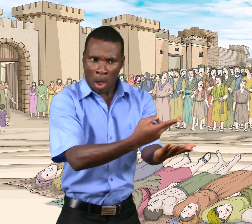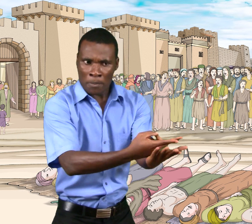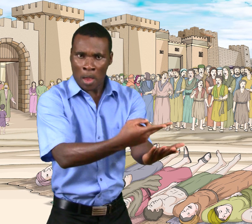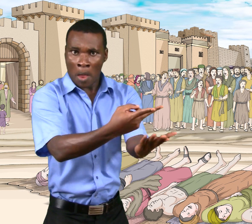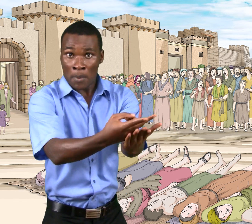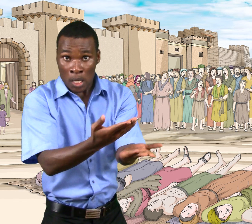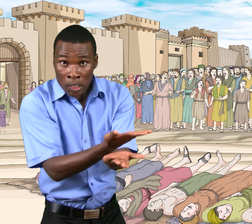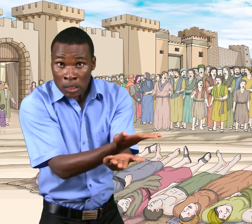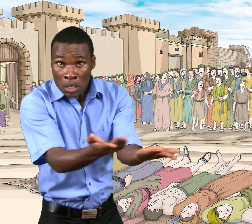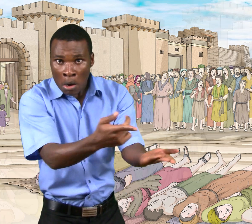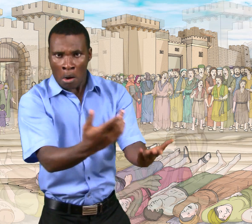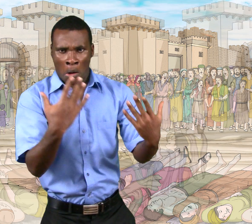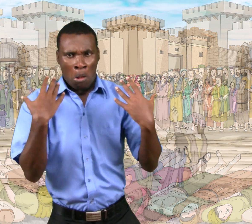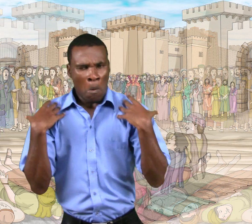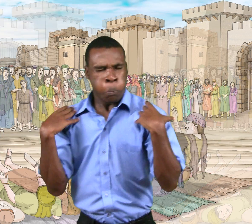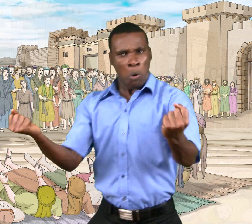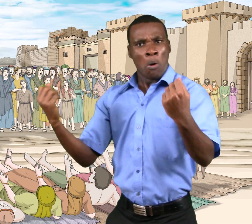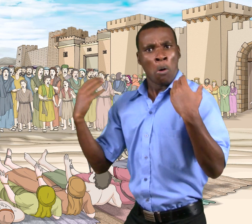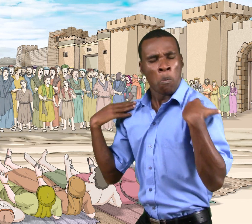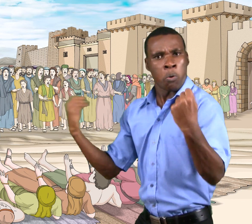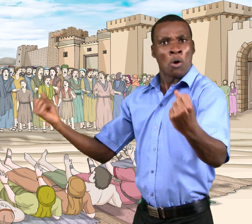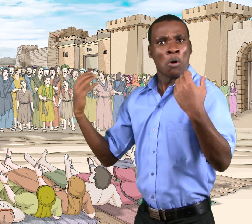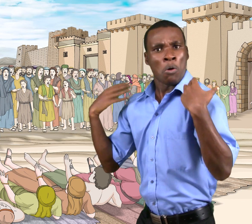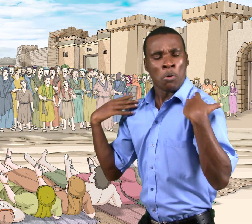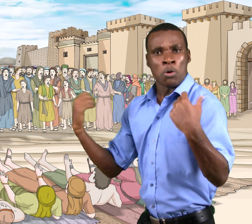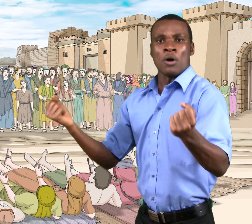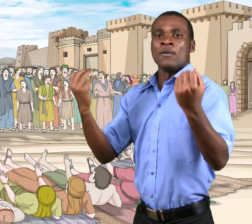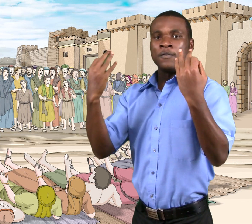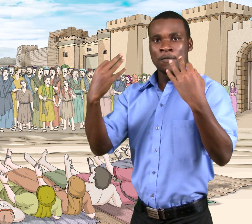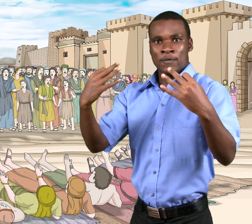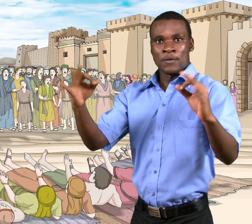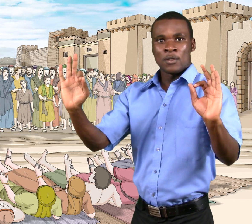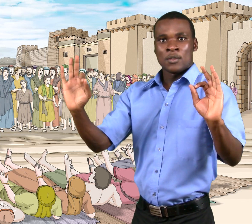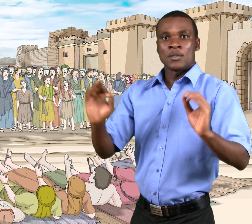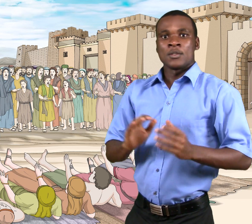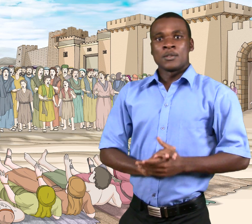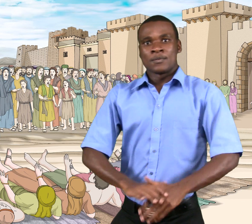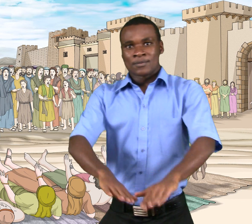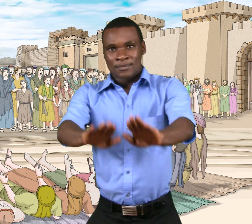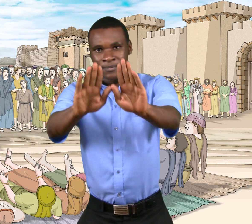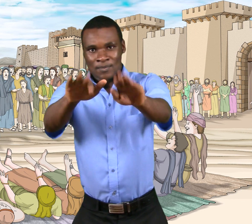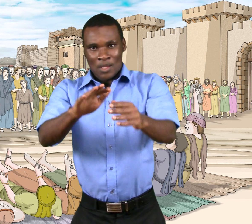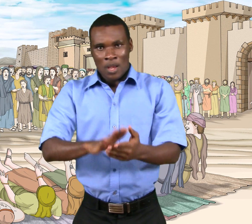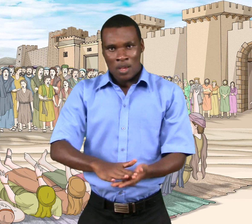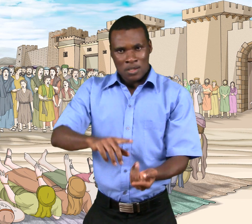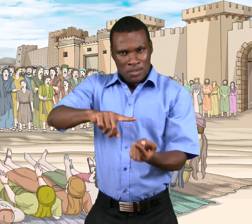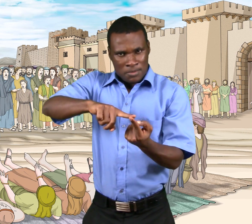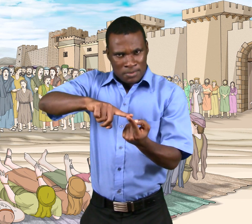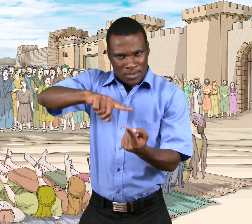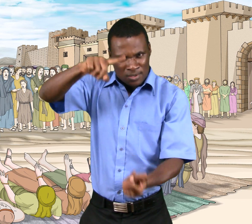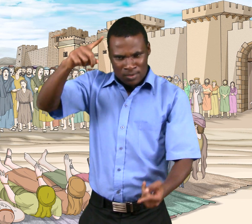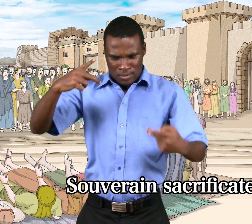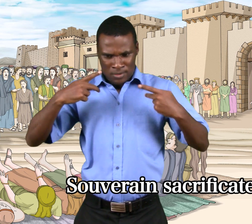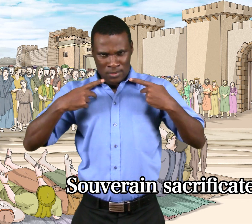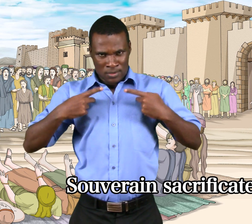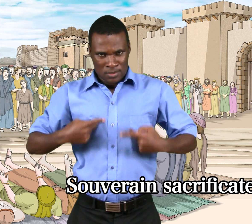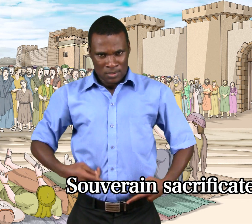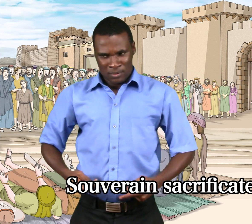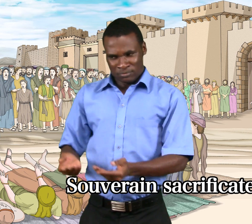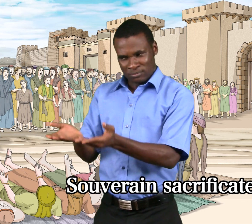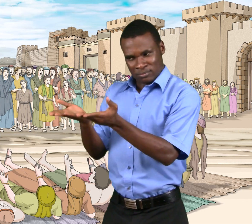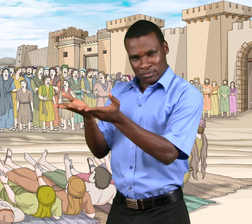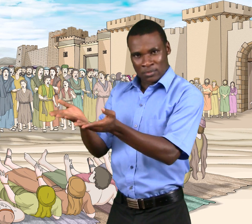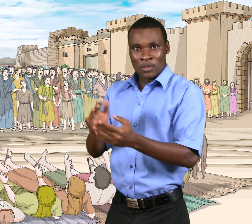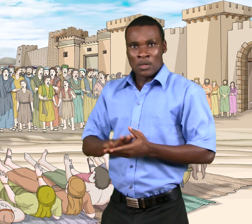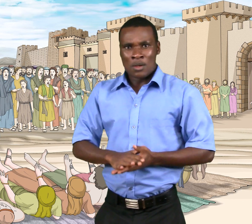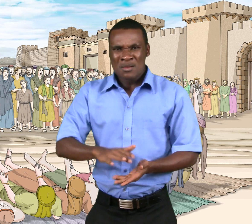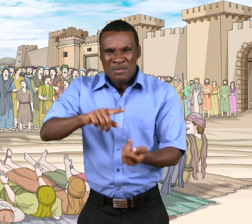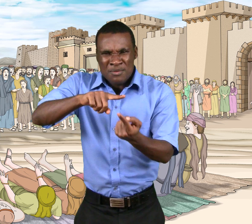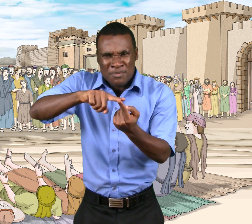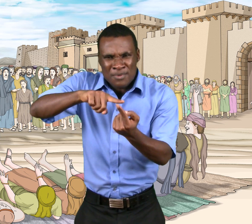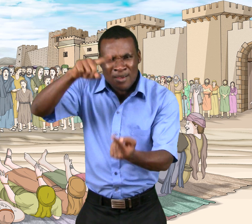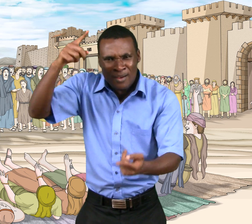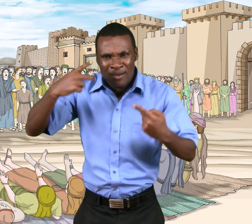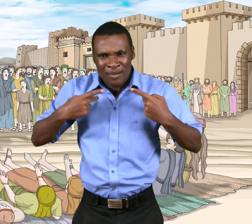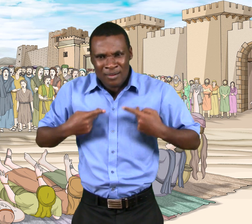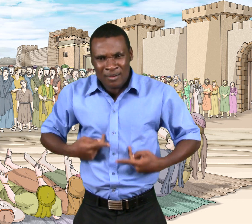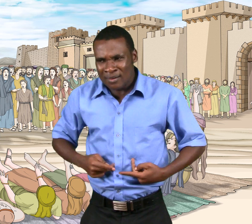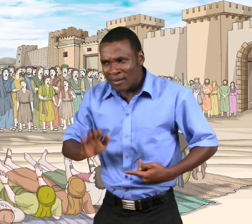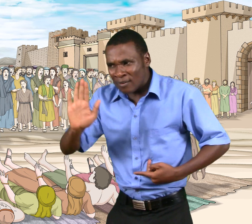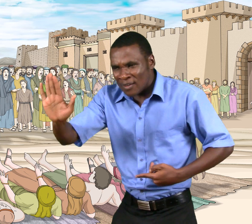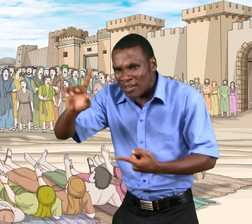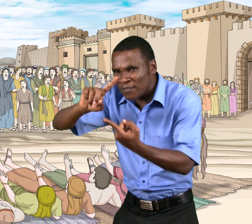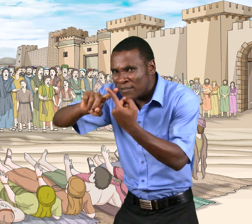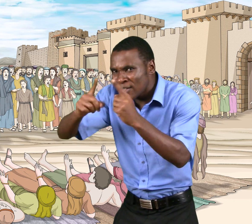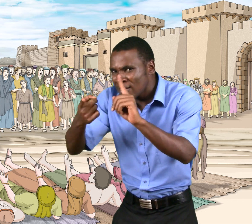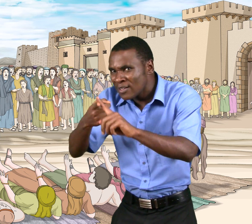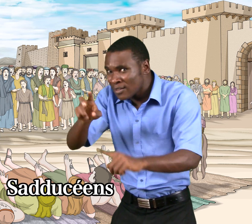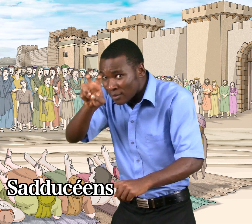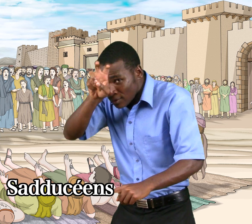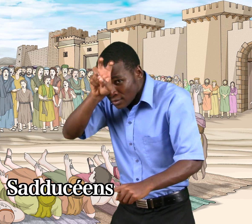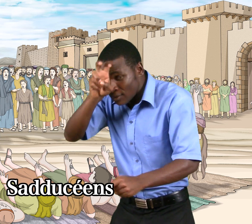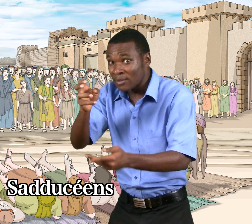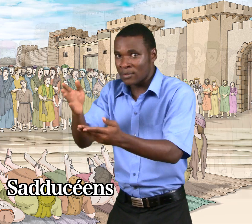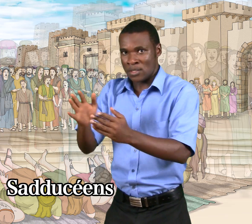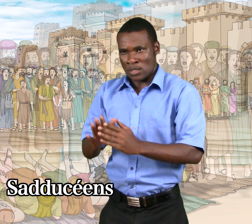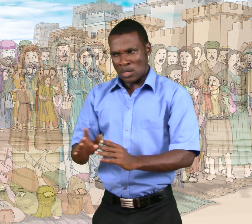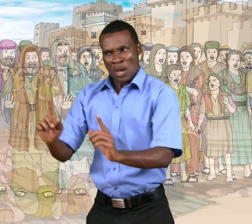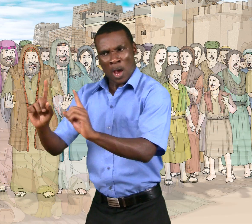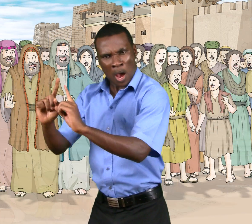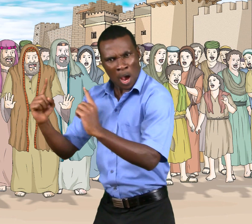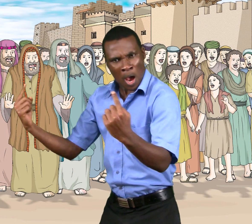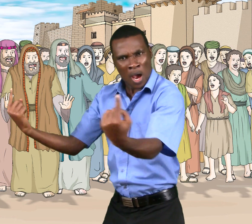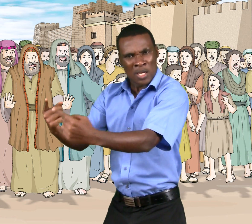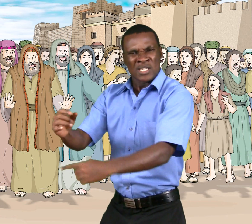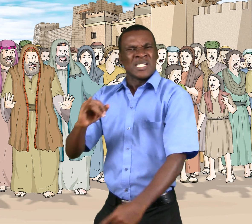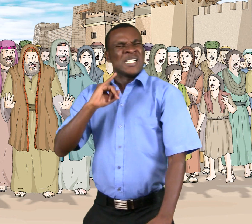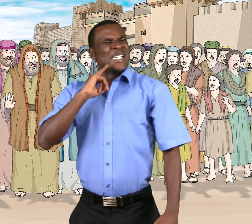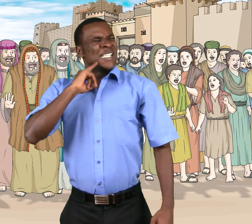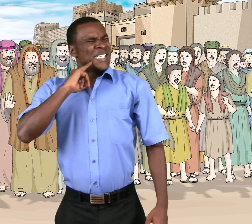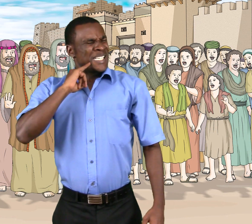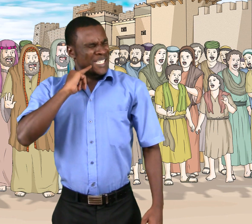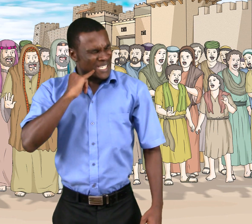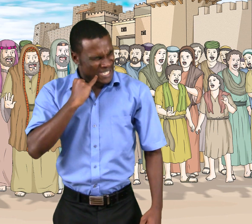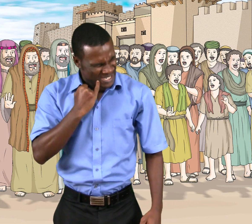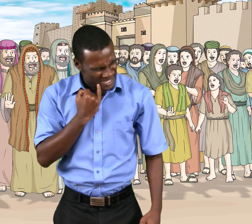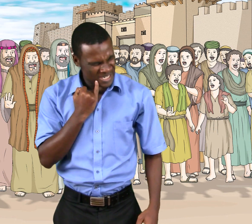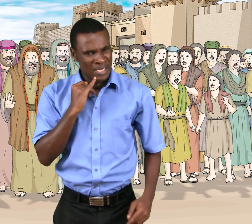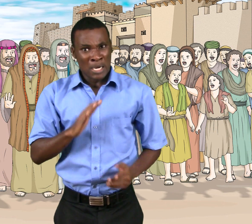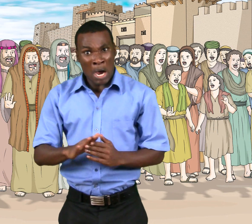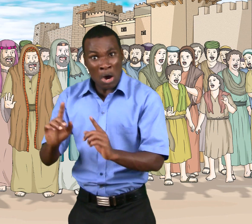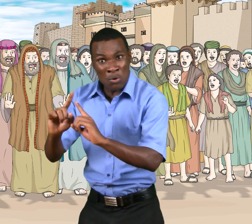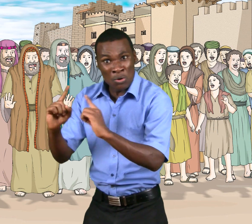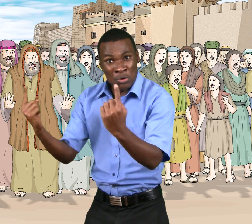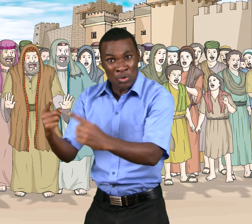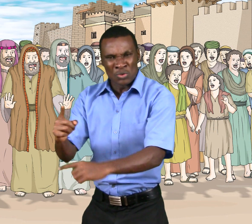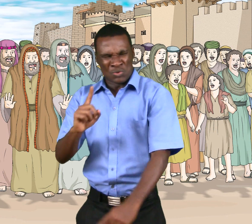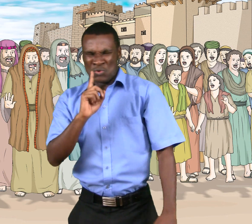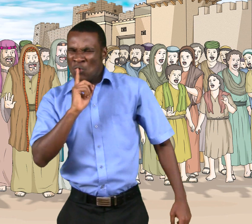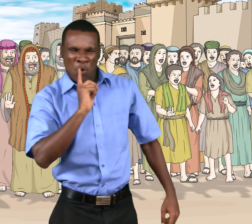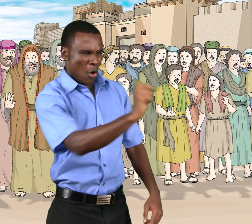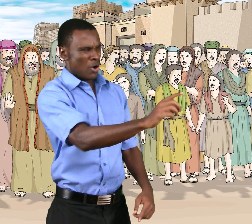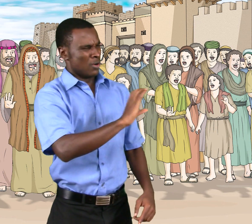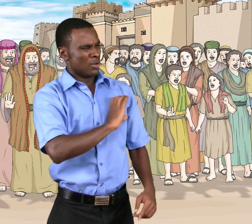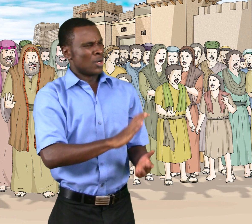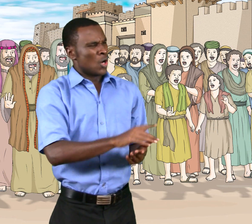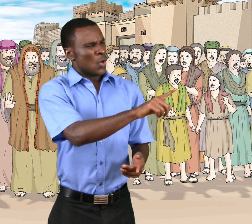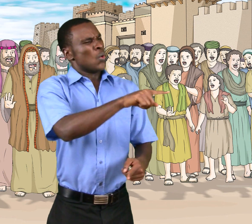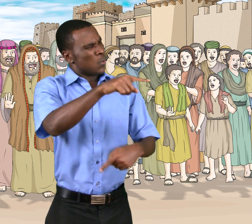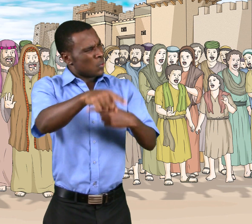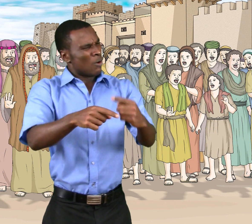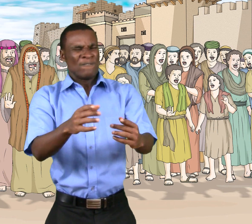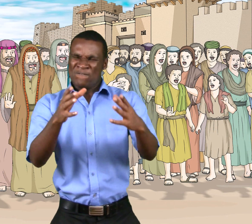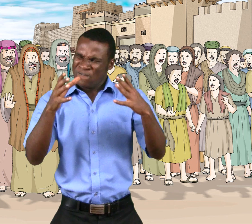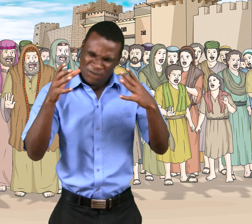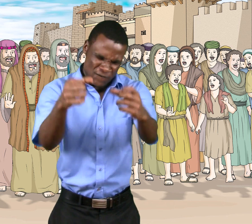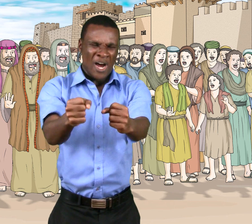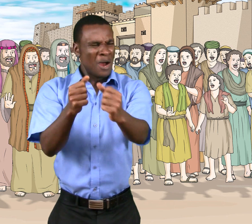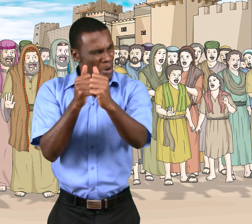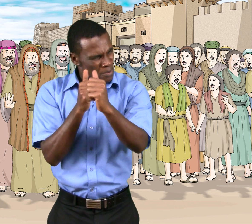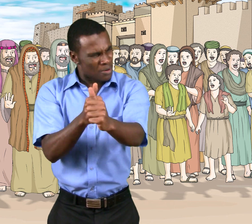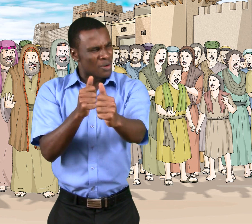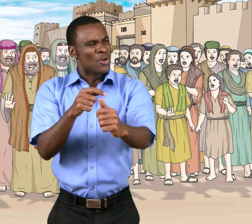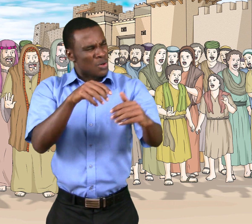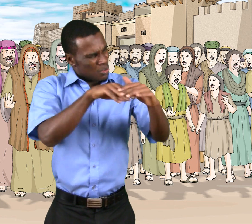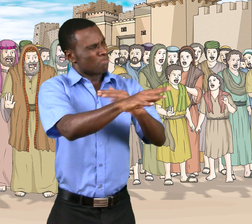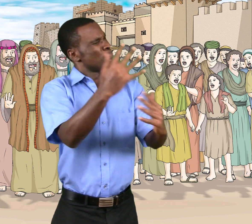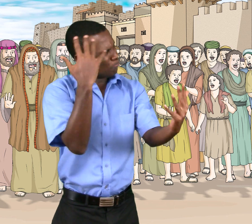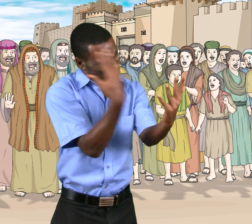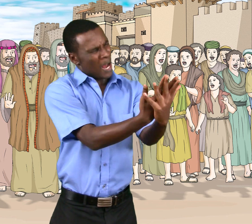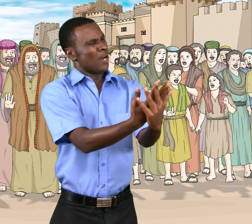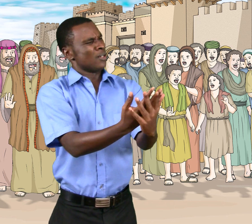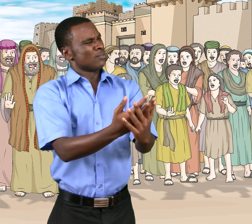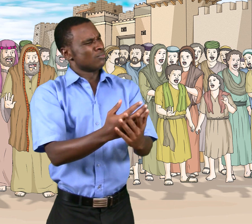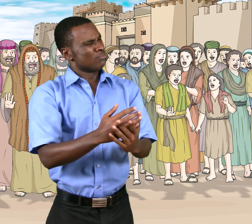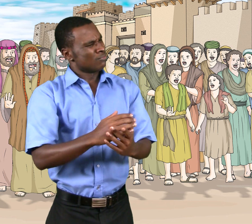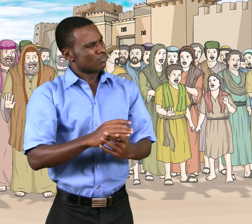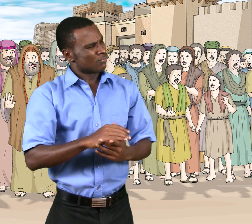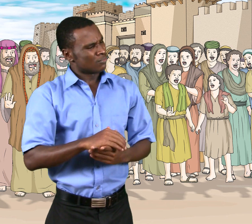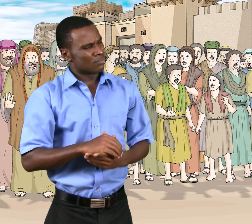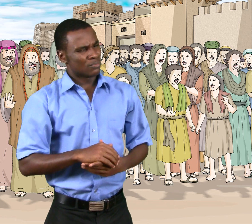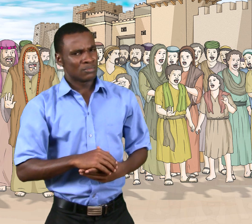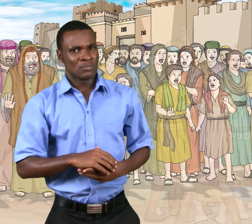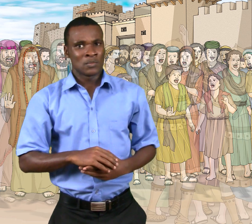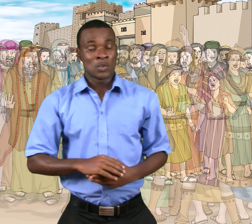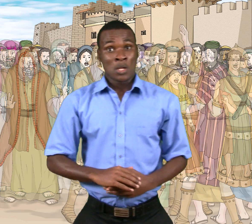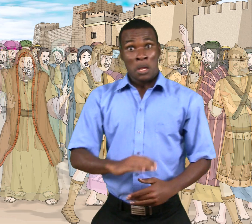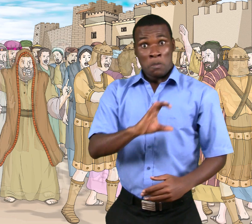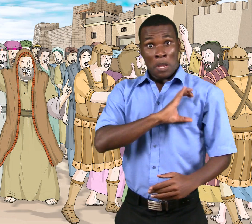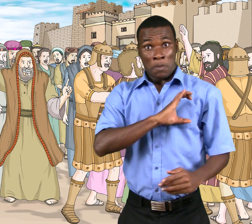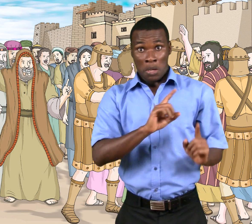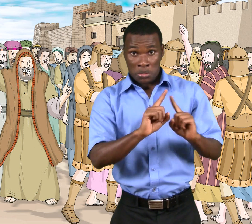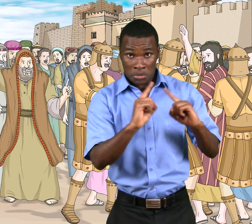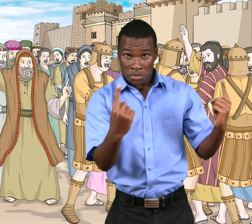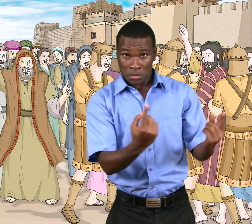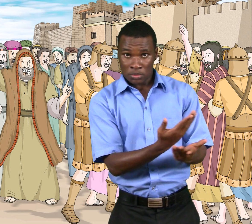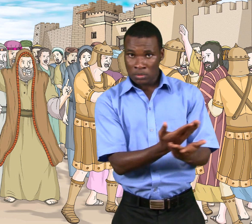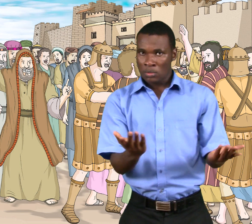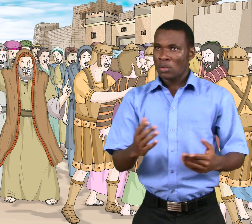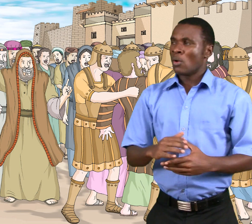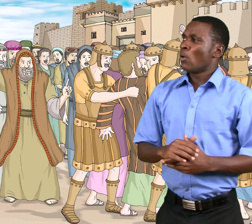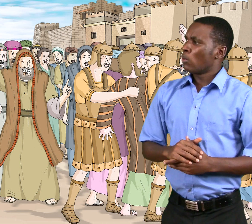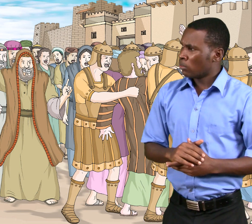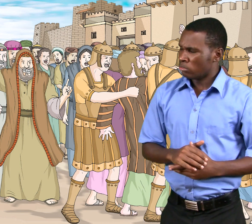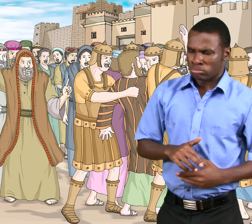Then the high priest and all his associates, who belonged to the party of the Sadducees, were filled with jealousy.